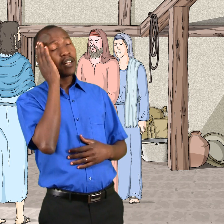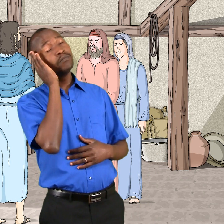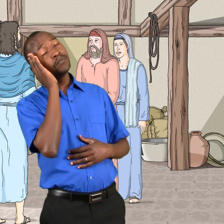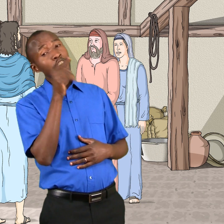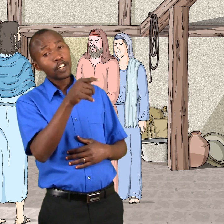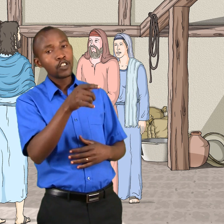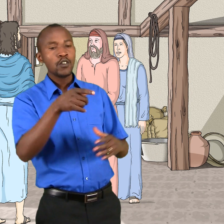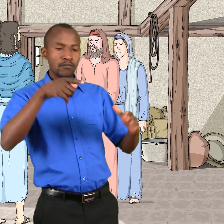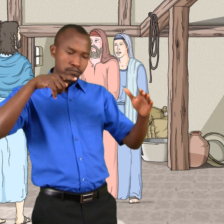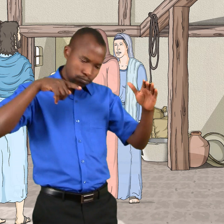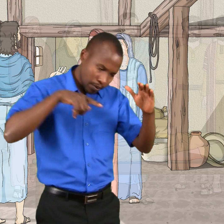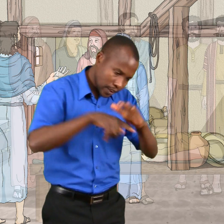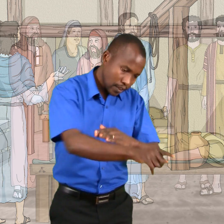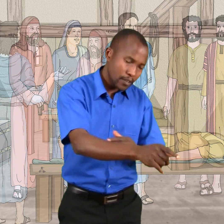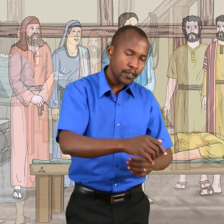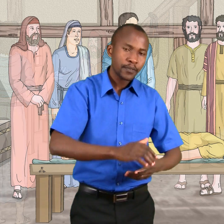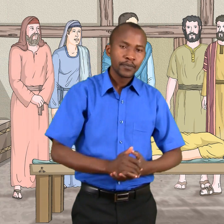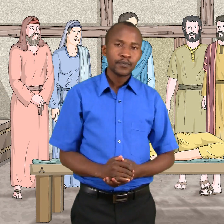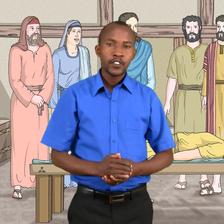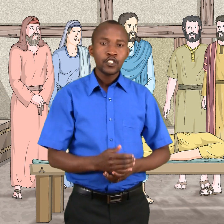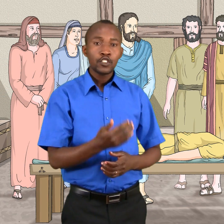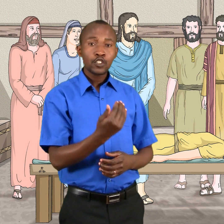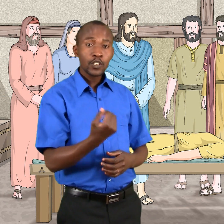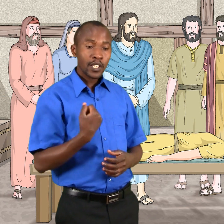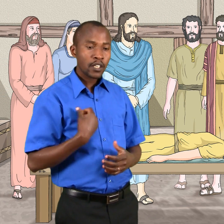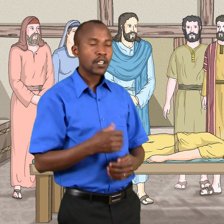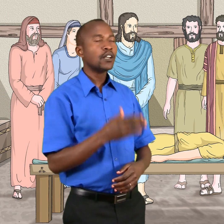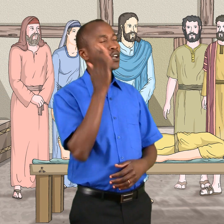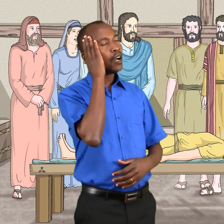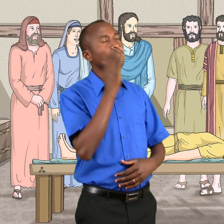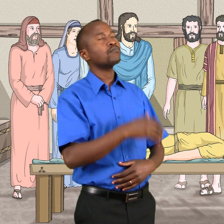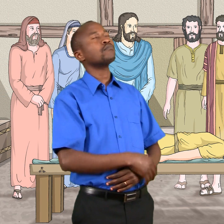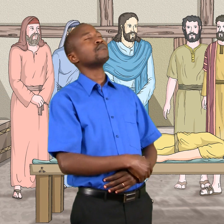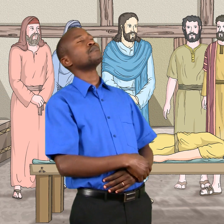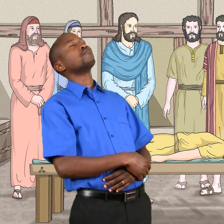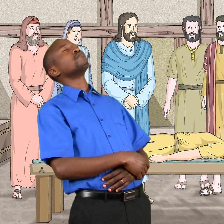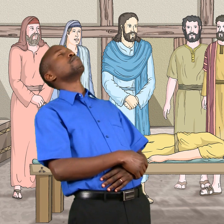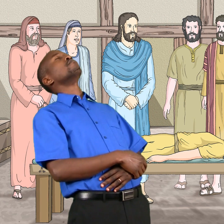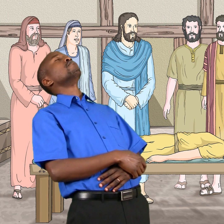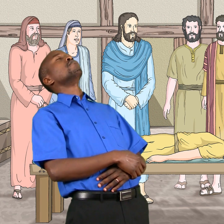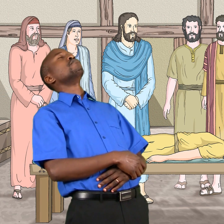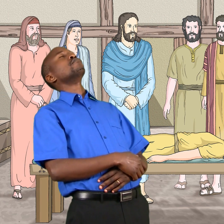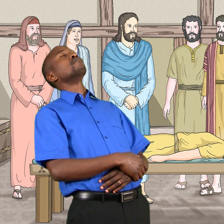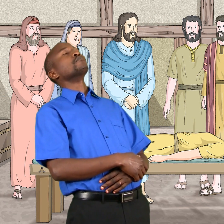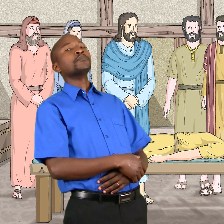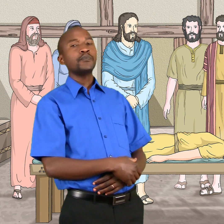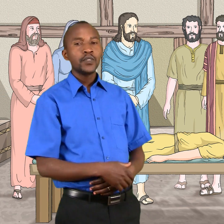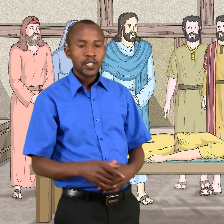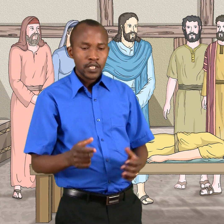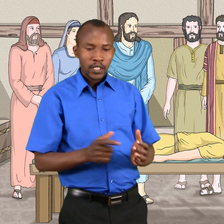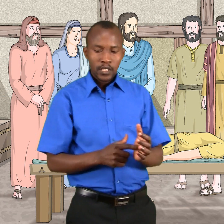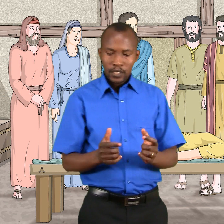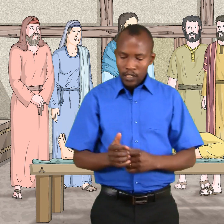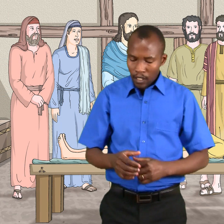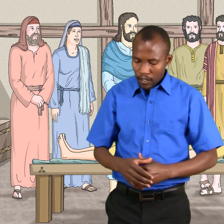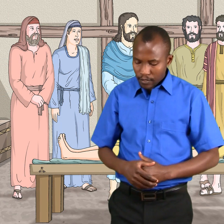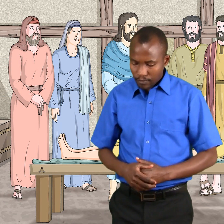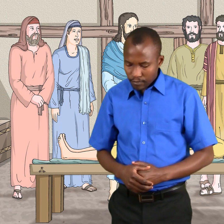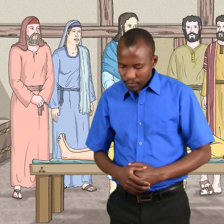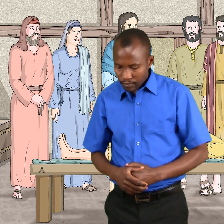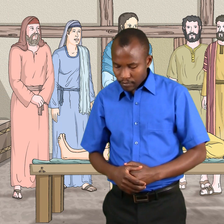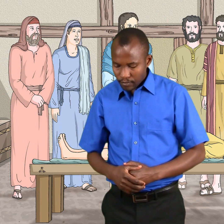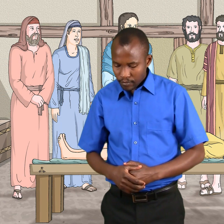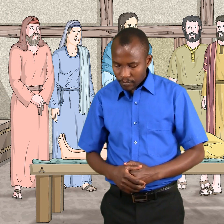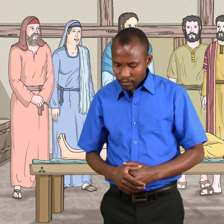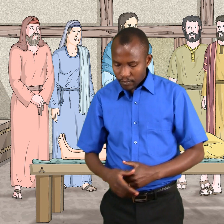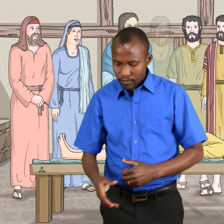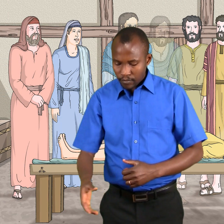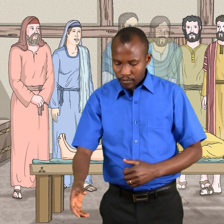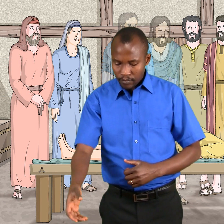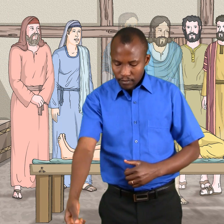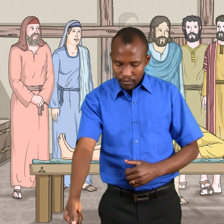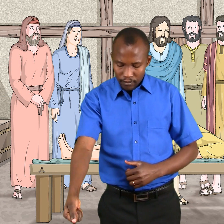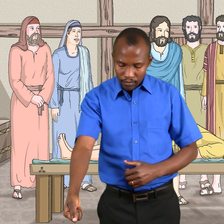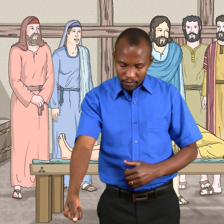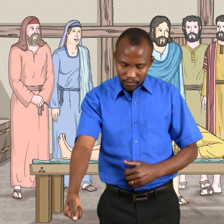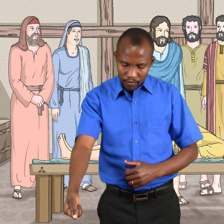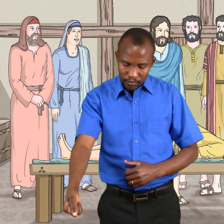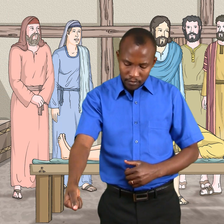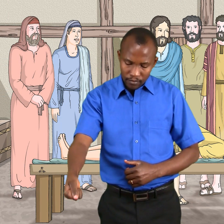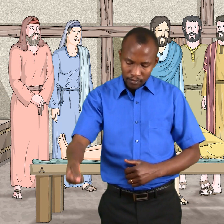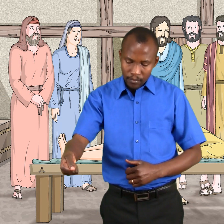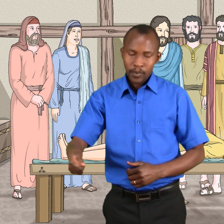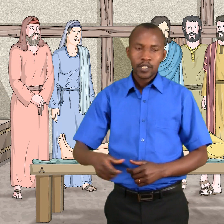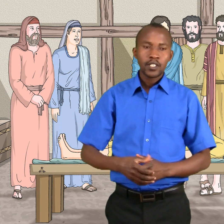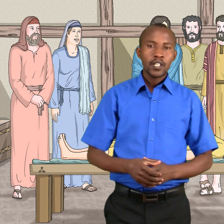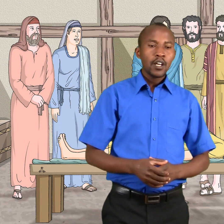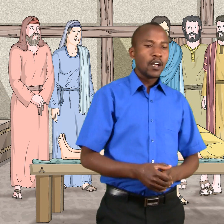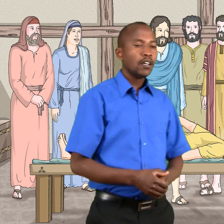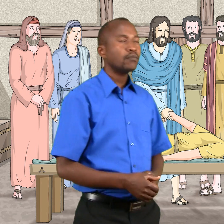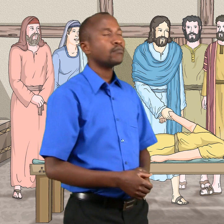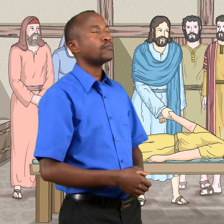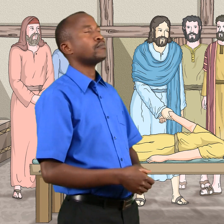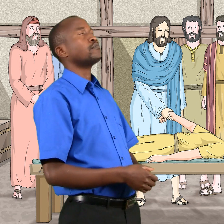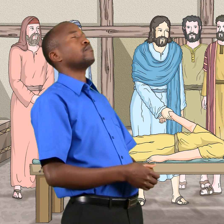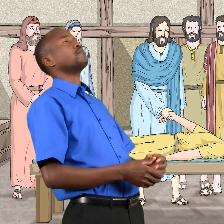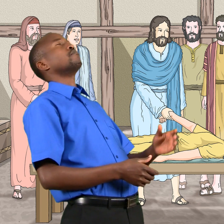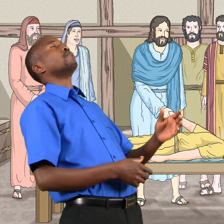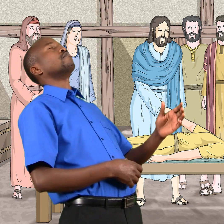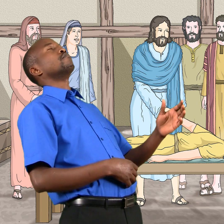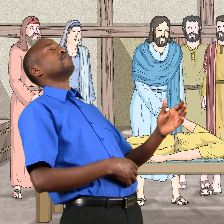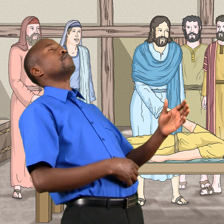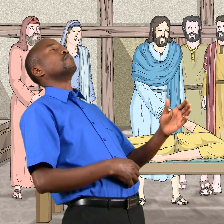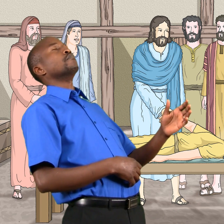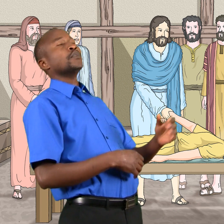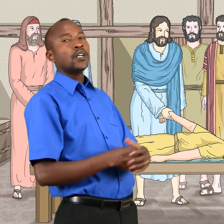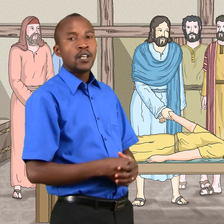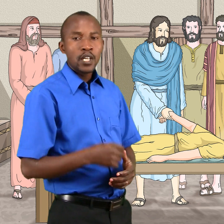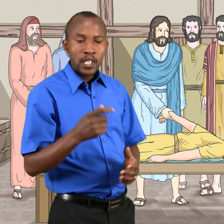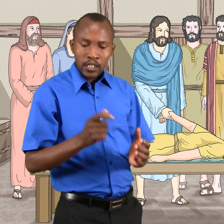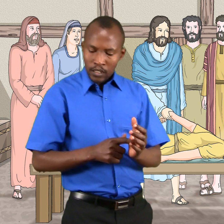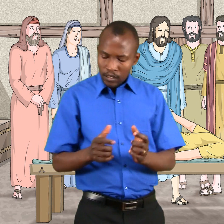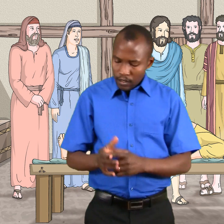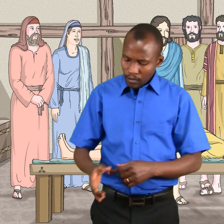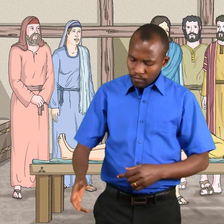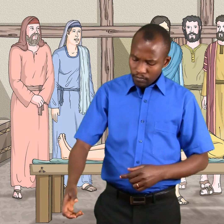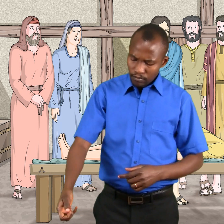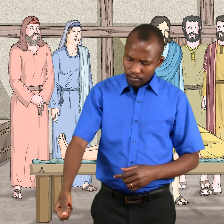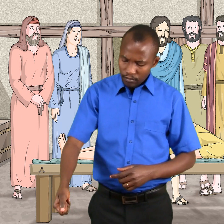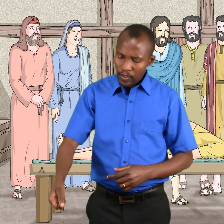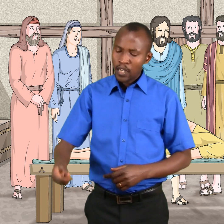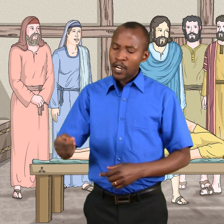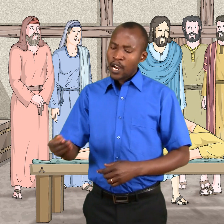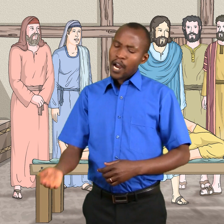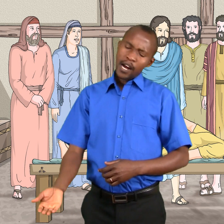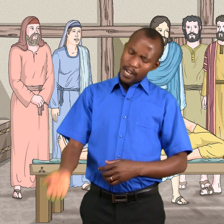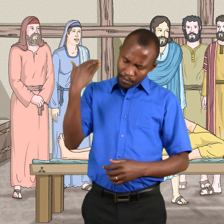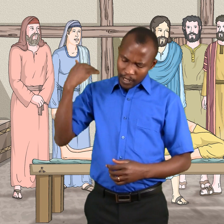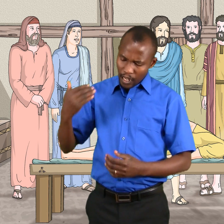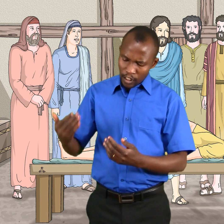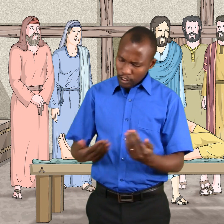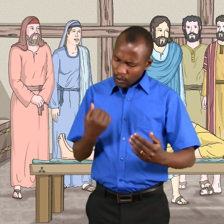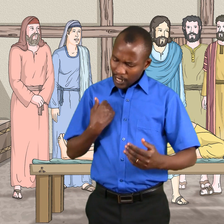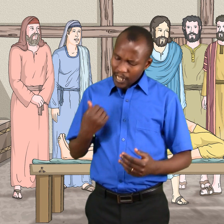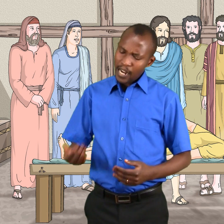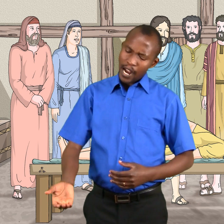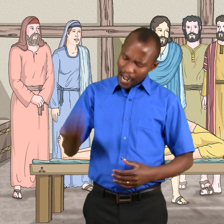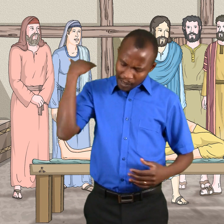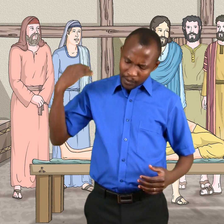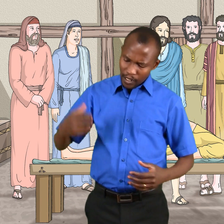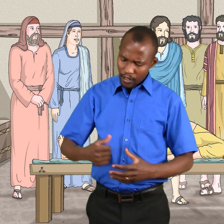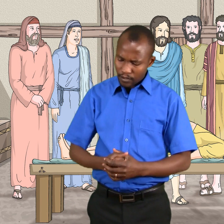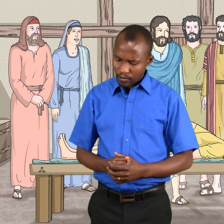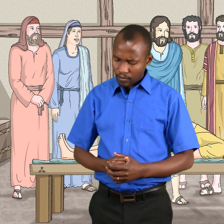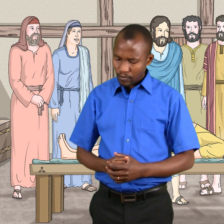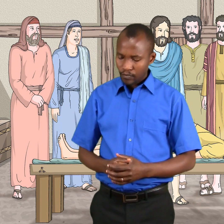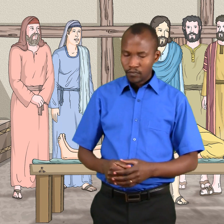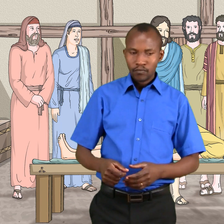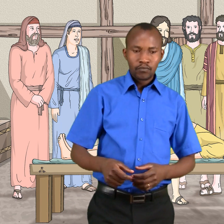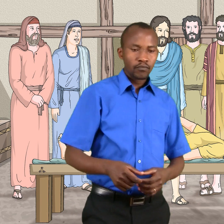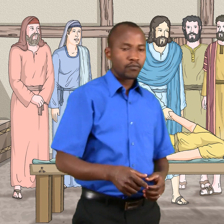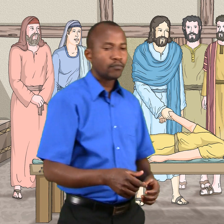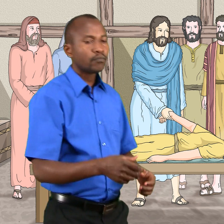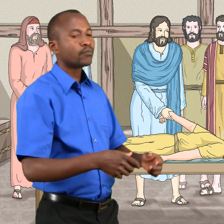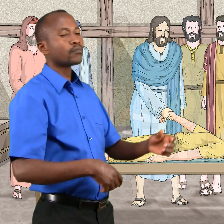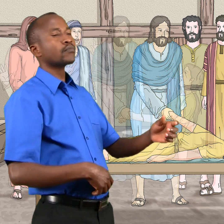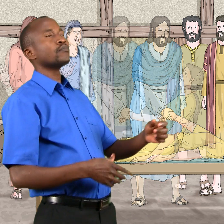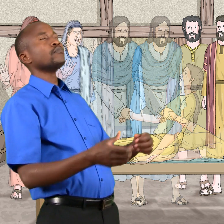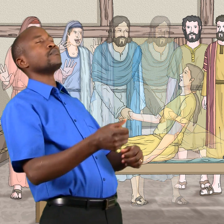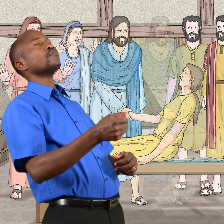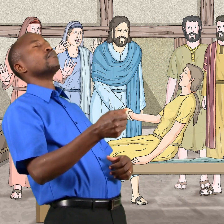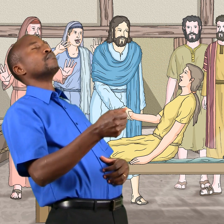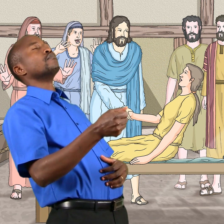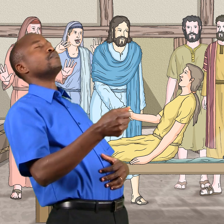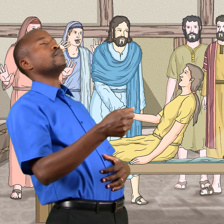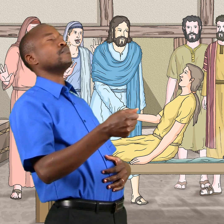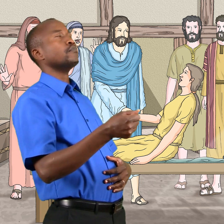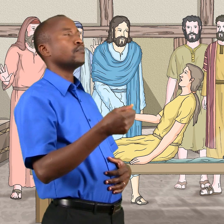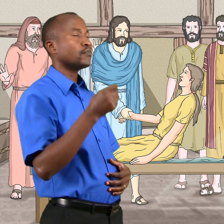Taking her by the hand, Jesus said, “Talitha koum!” which means, “Little girl, I say to you, get up!”